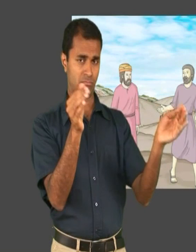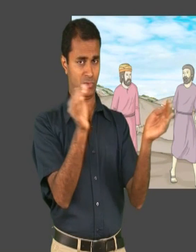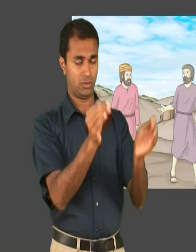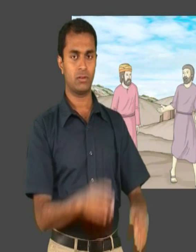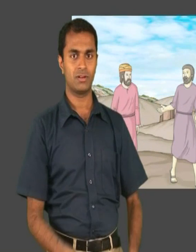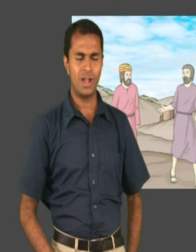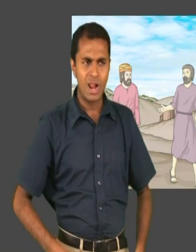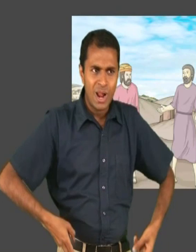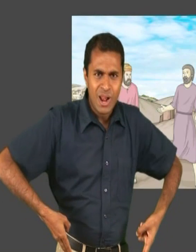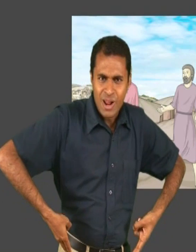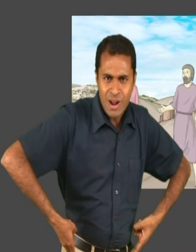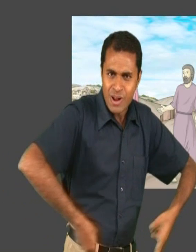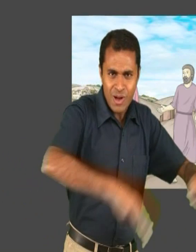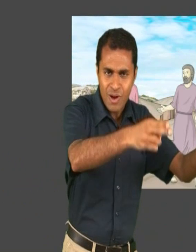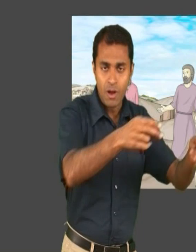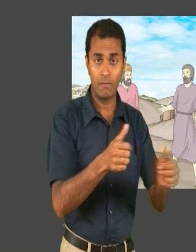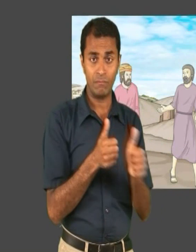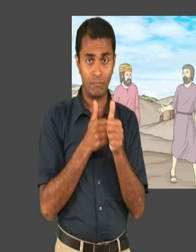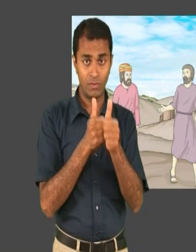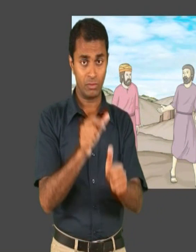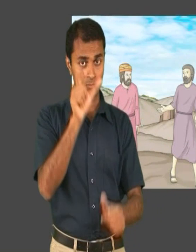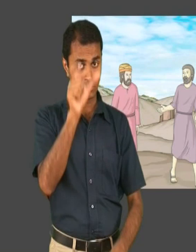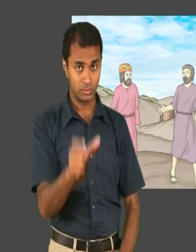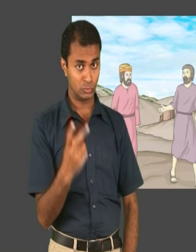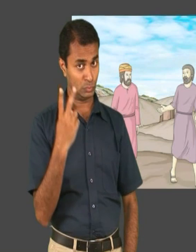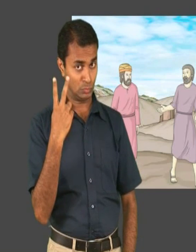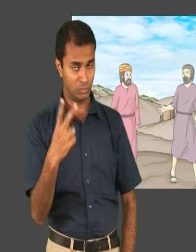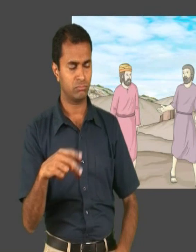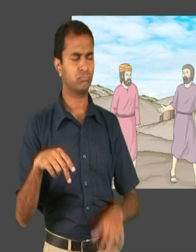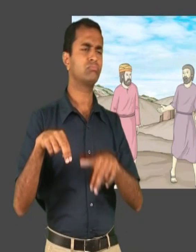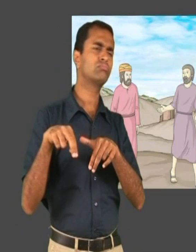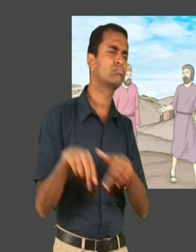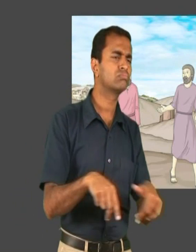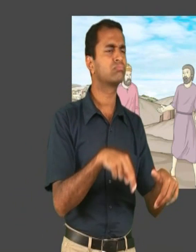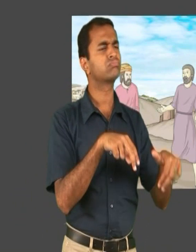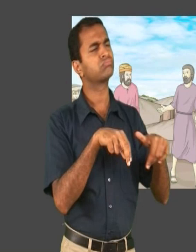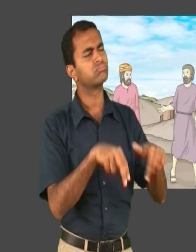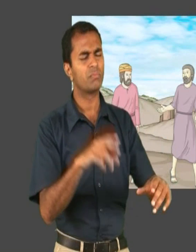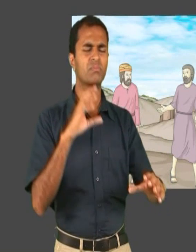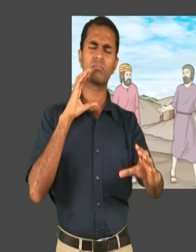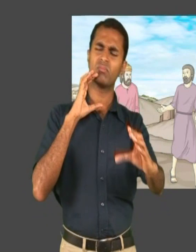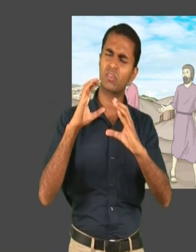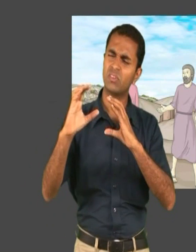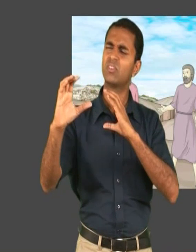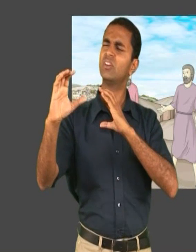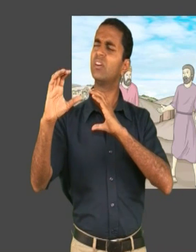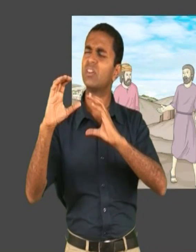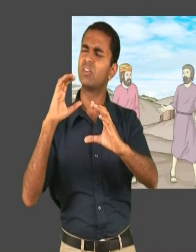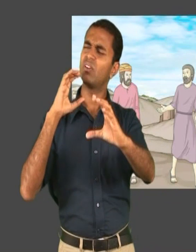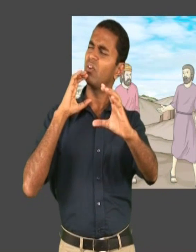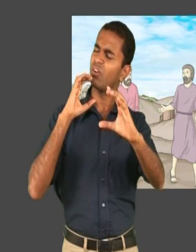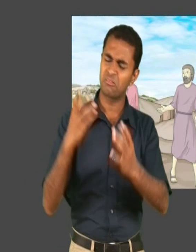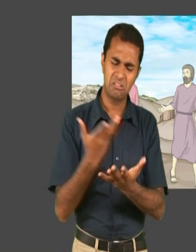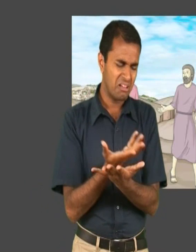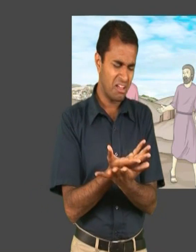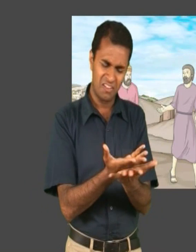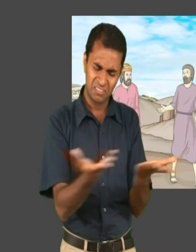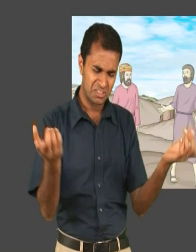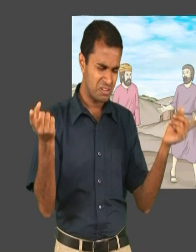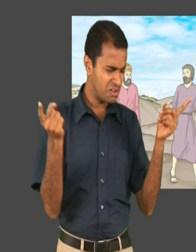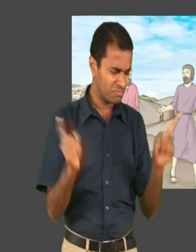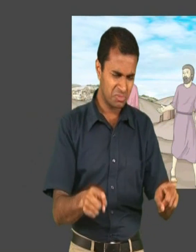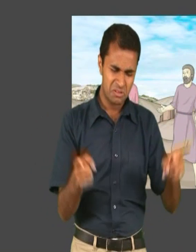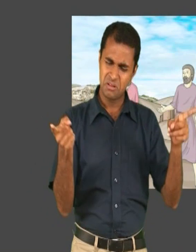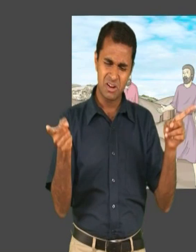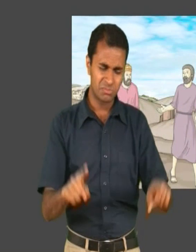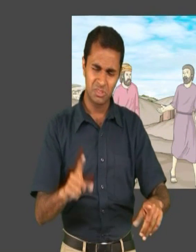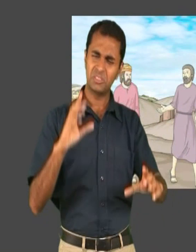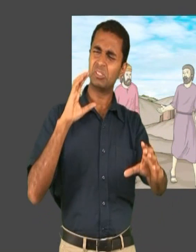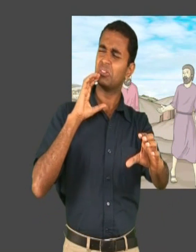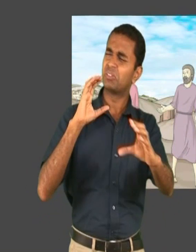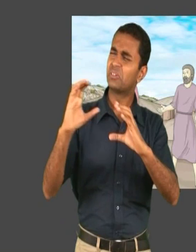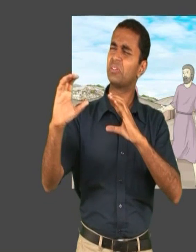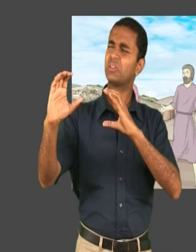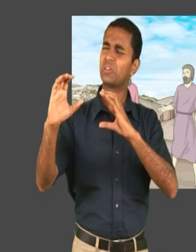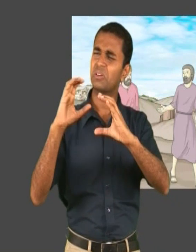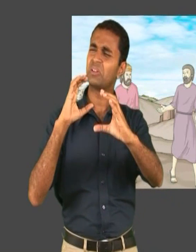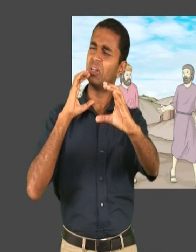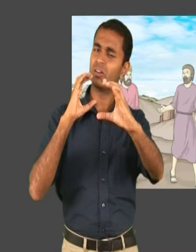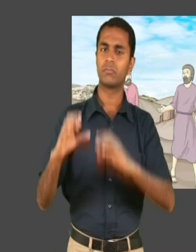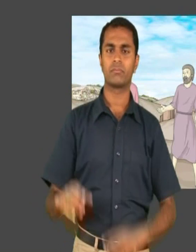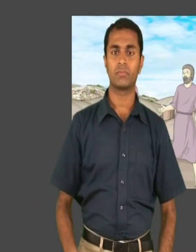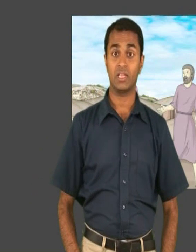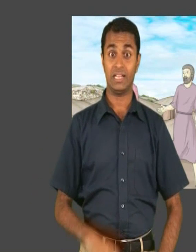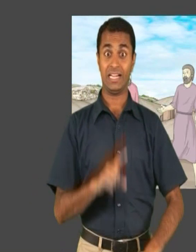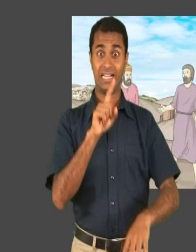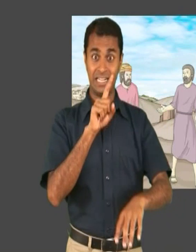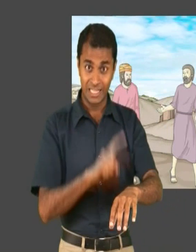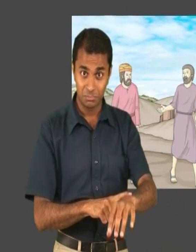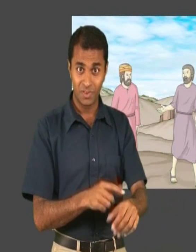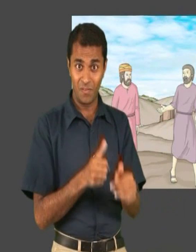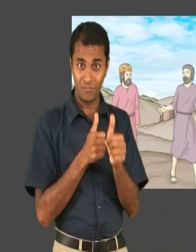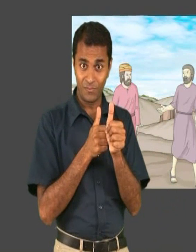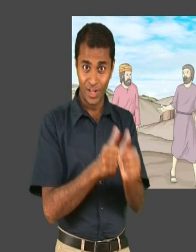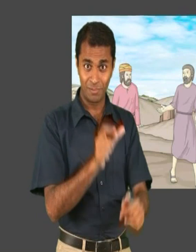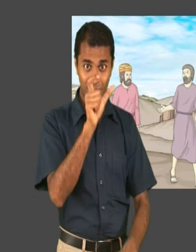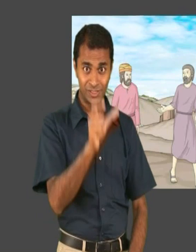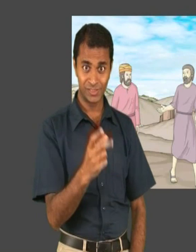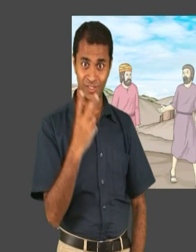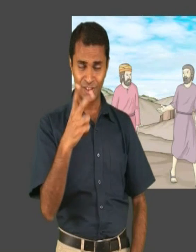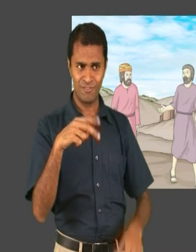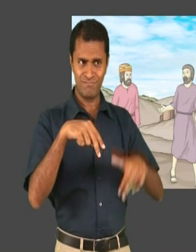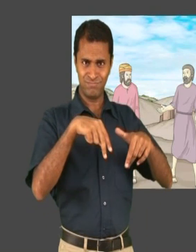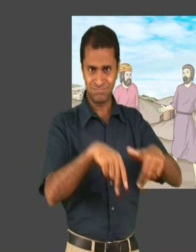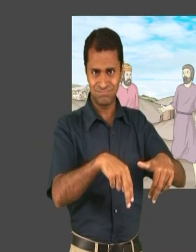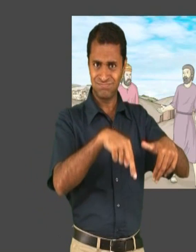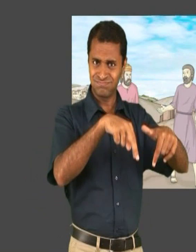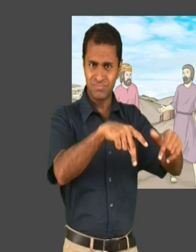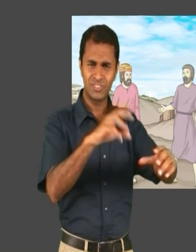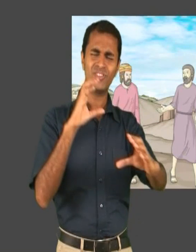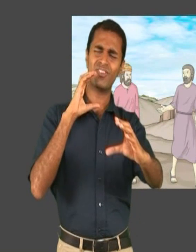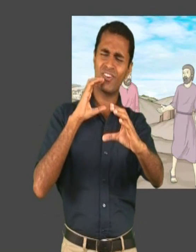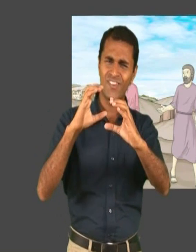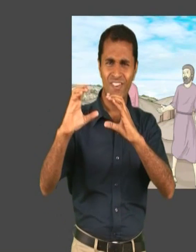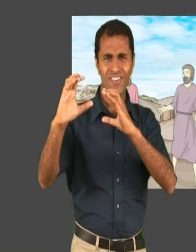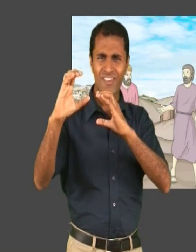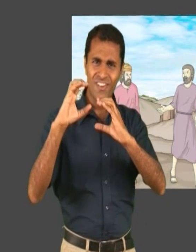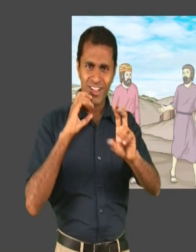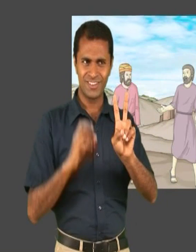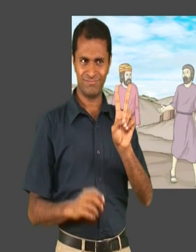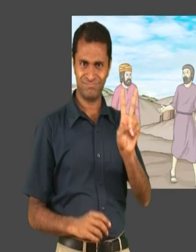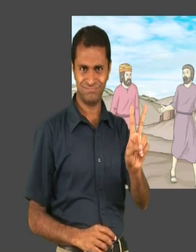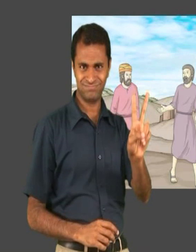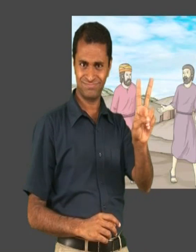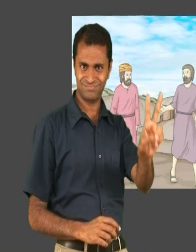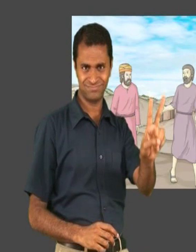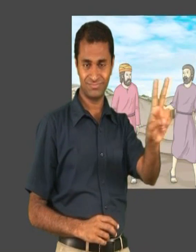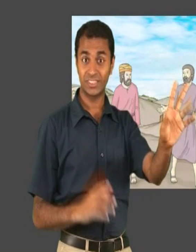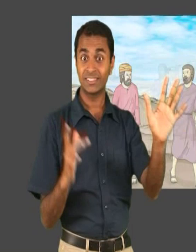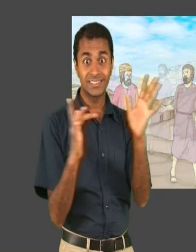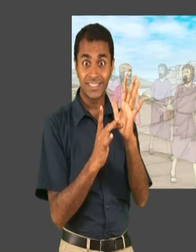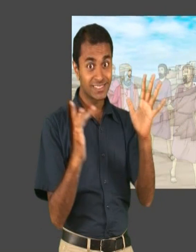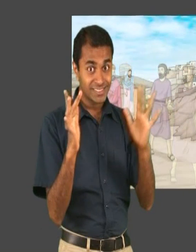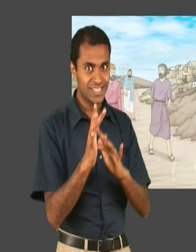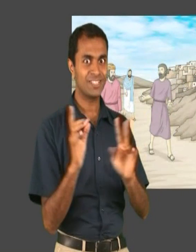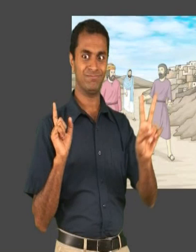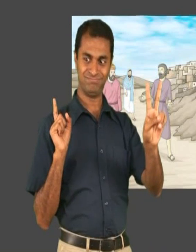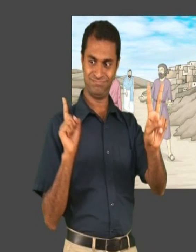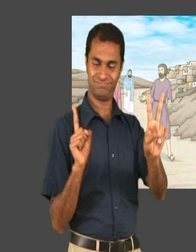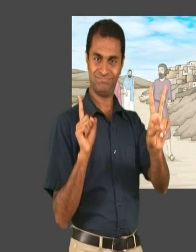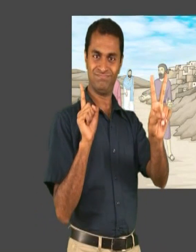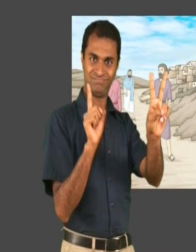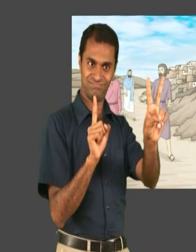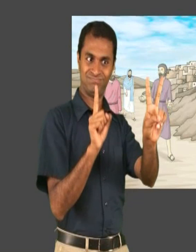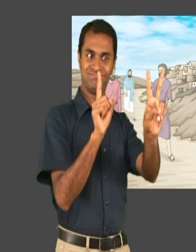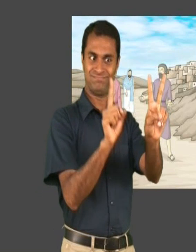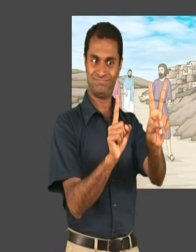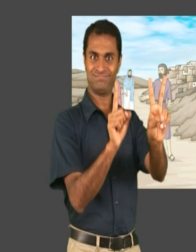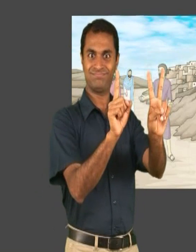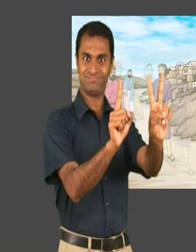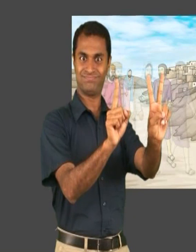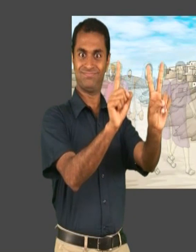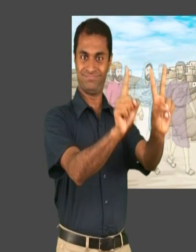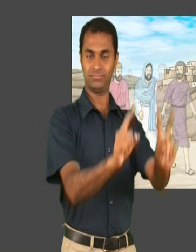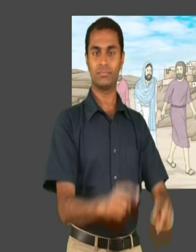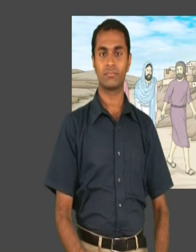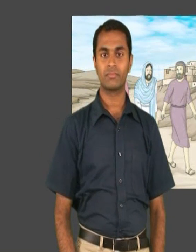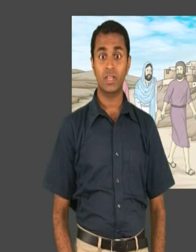They were talking with each other about everything that had happened.